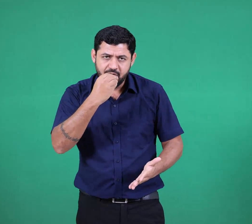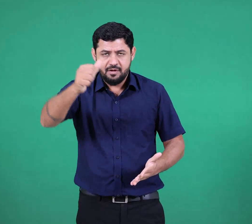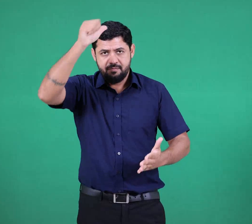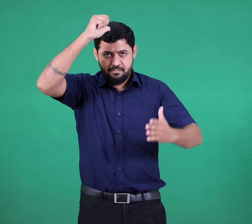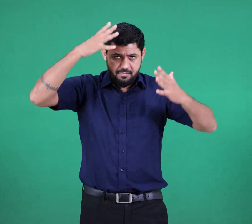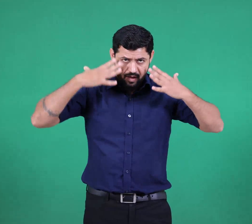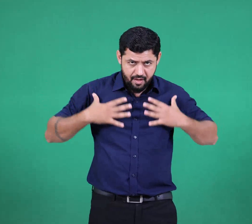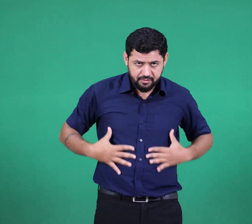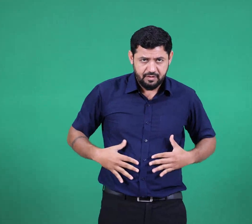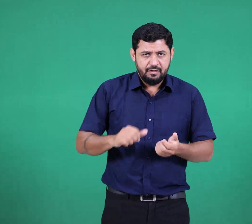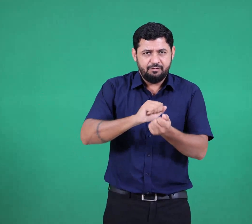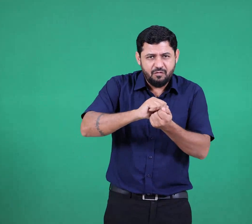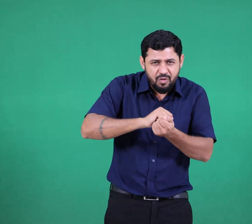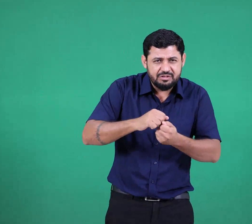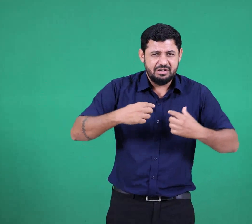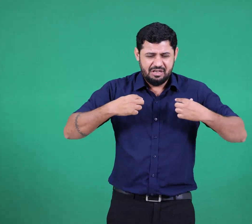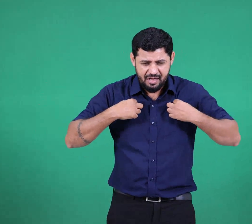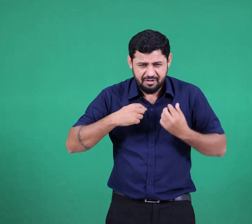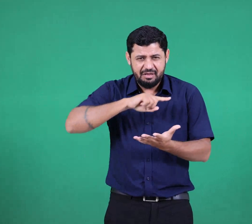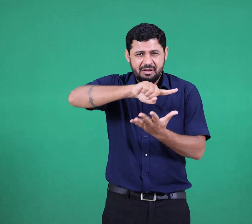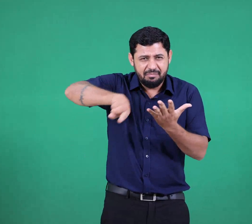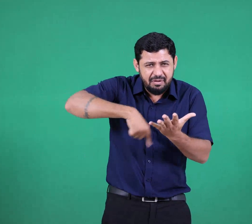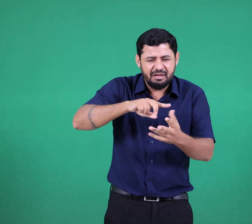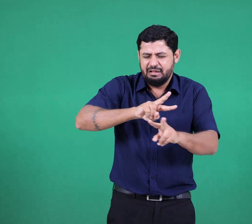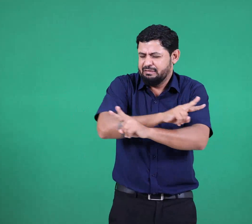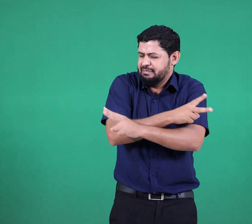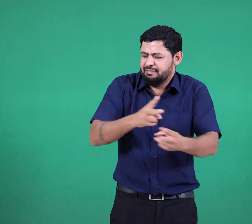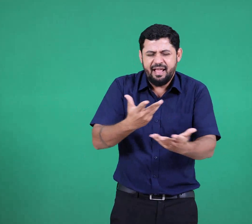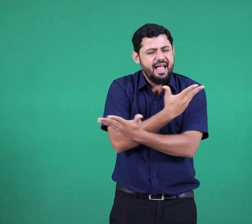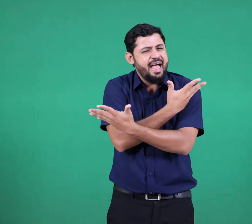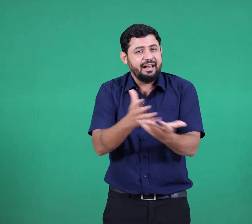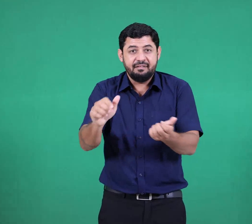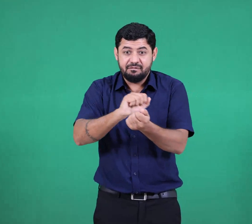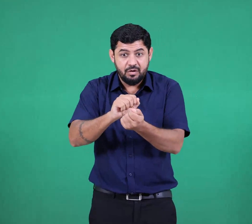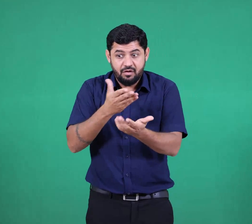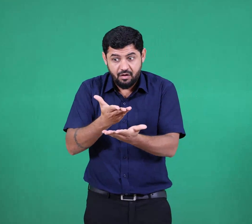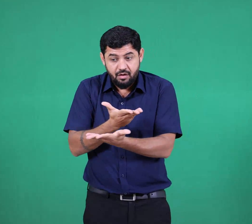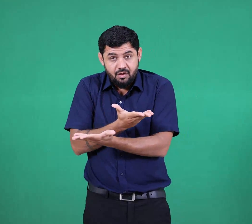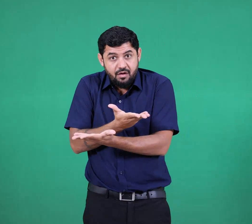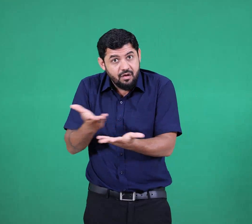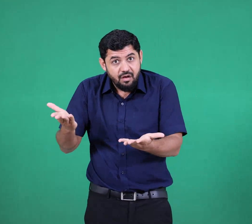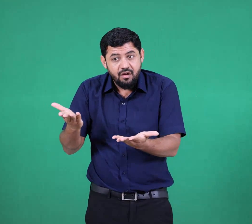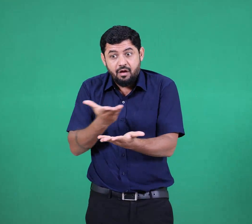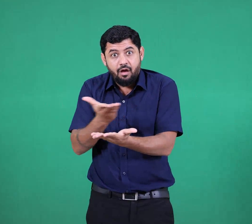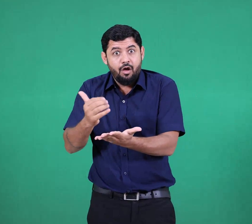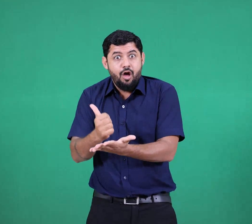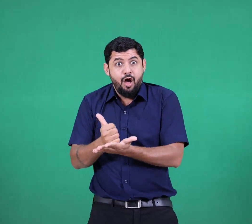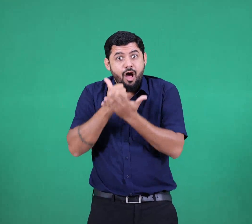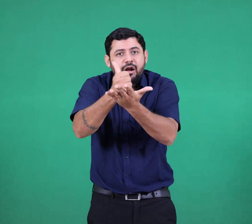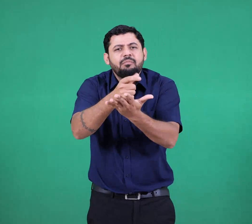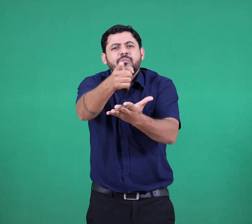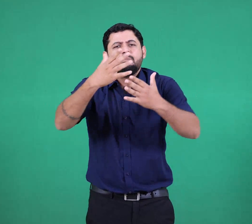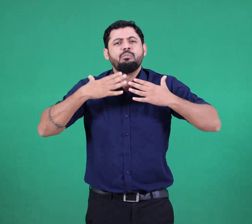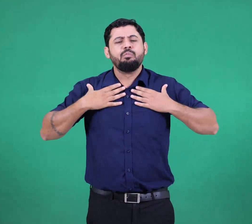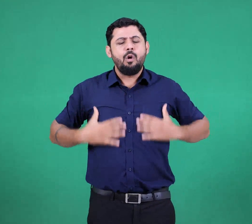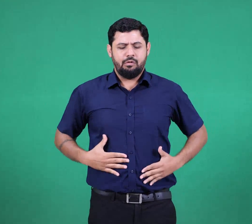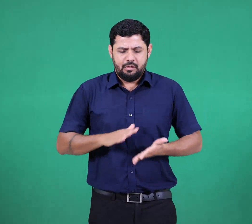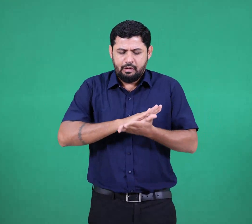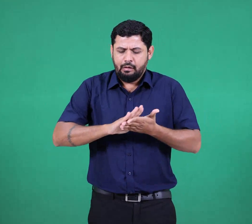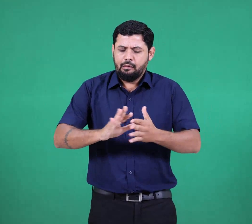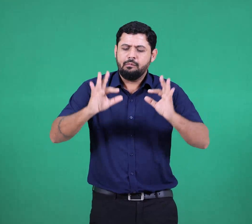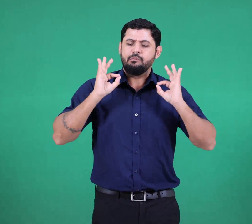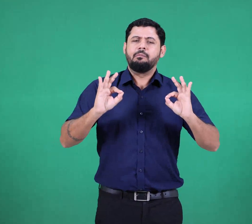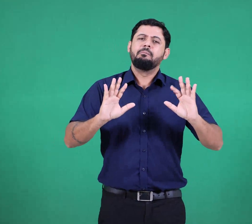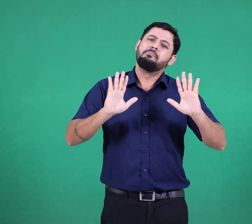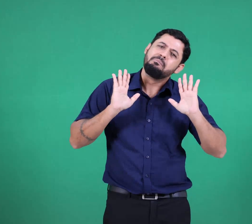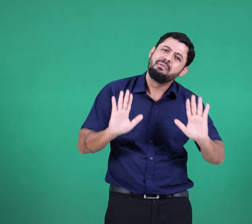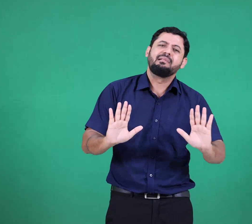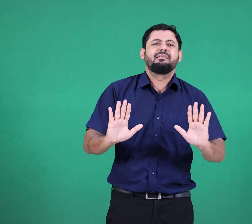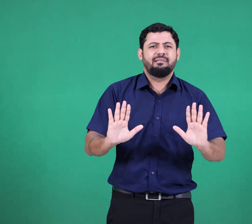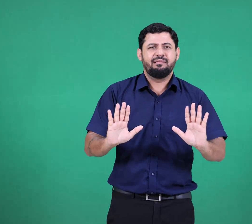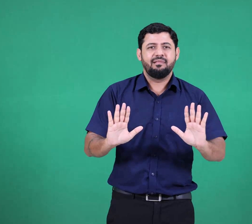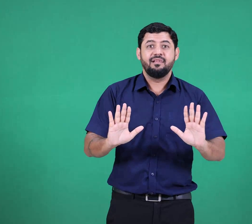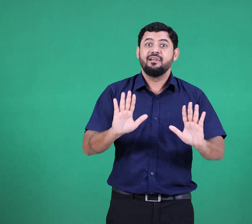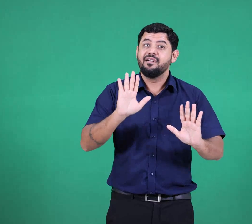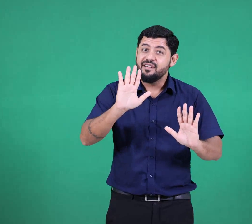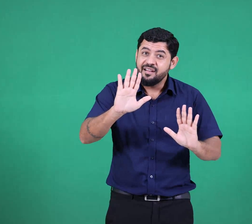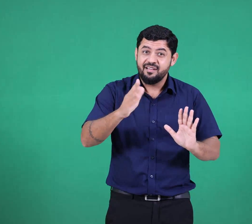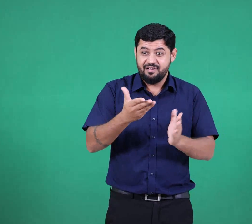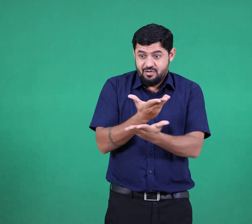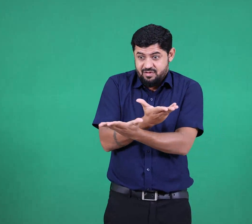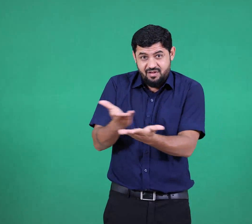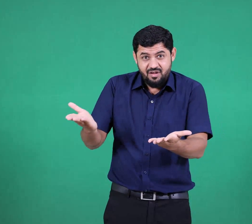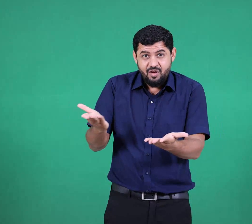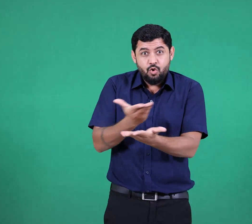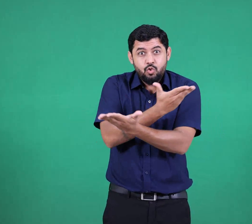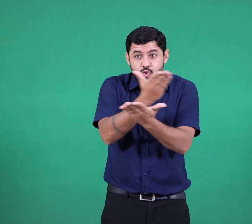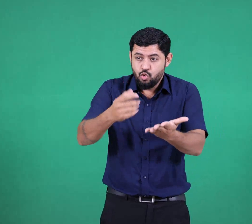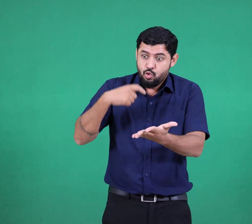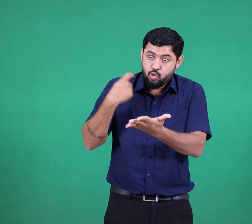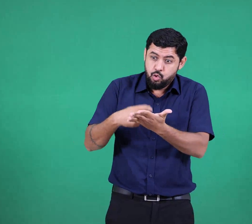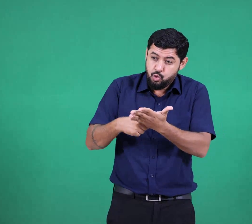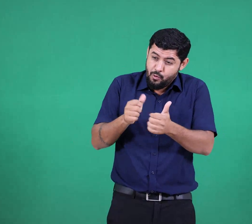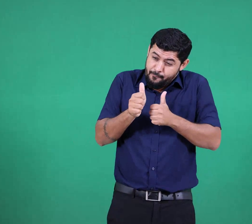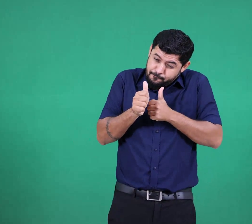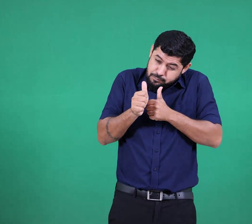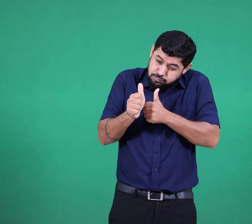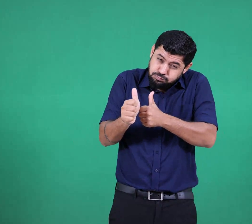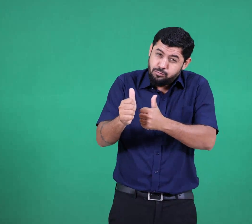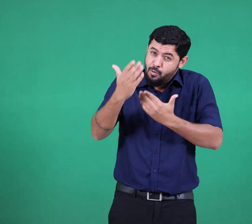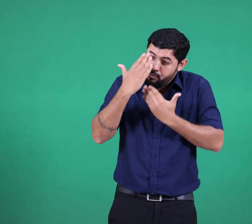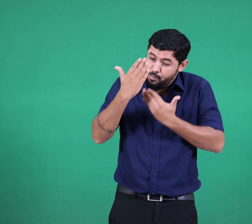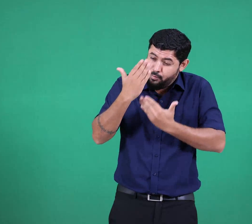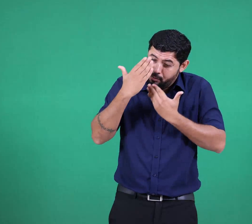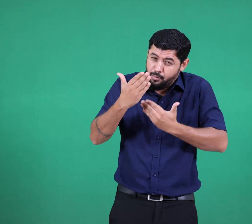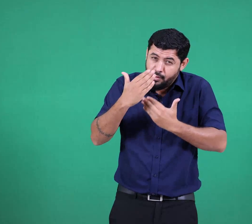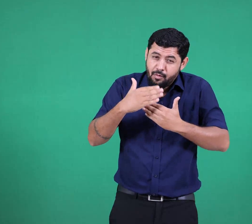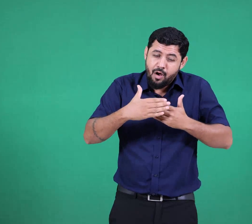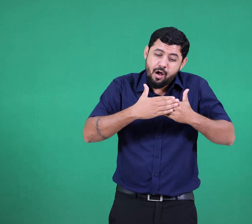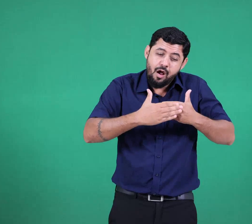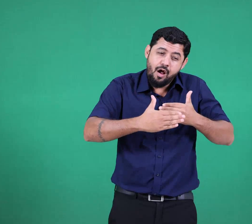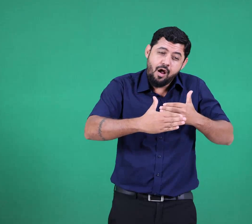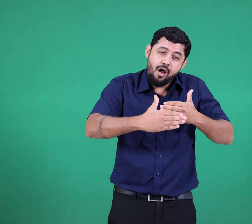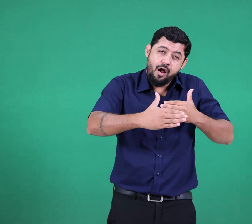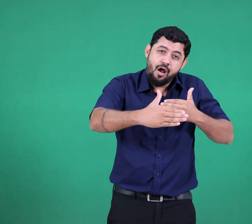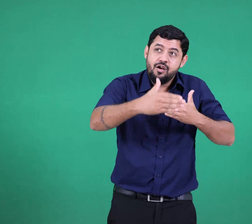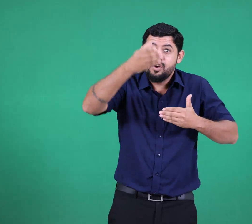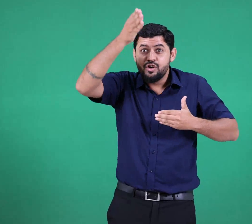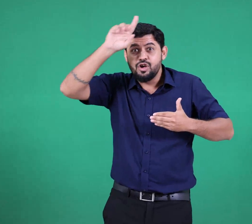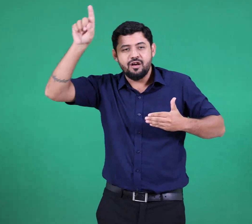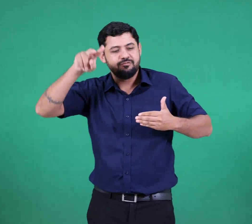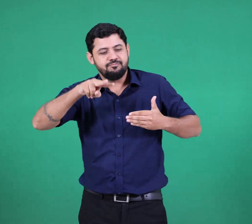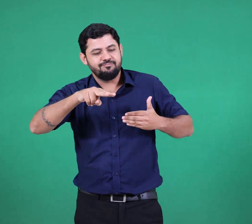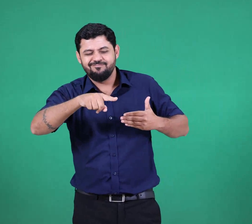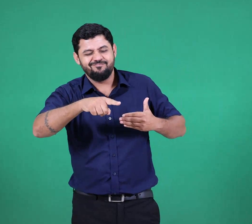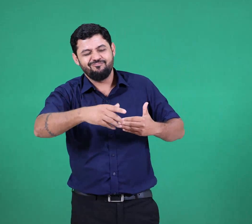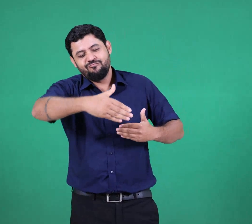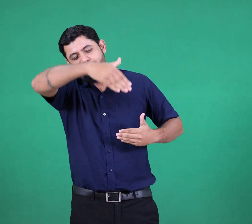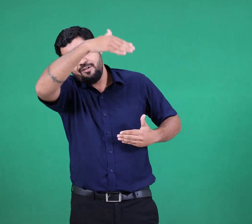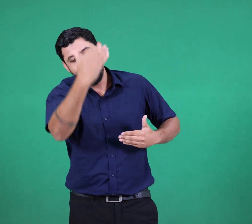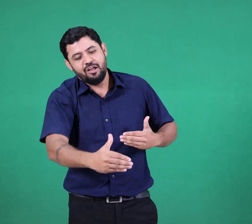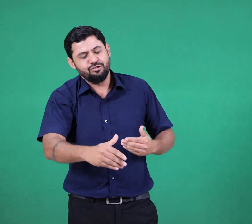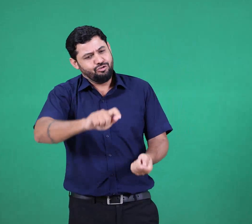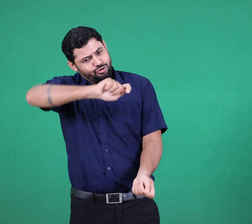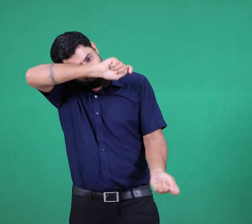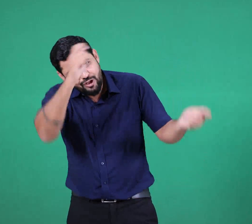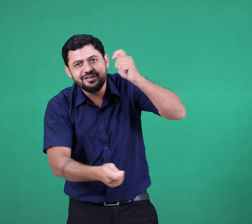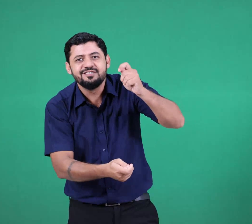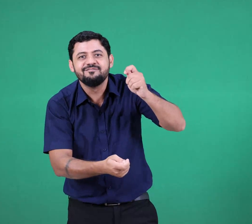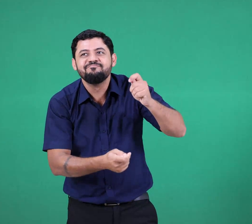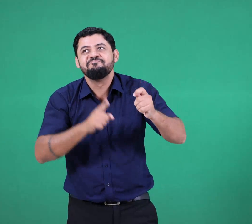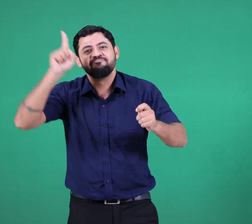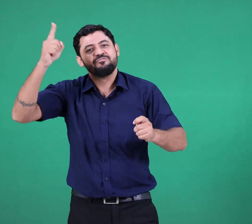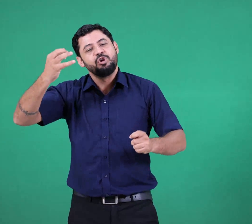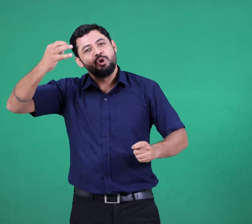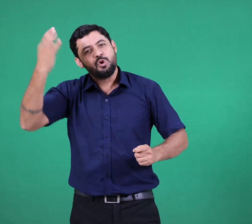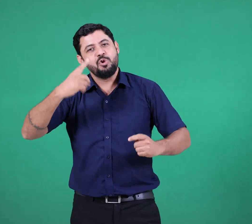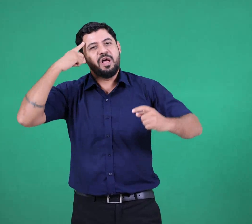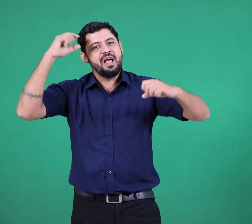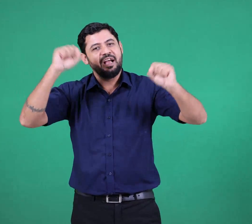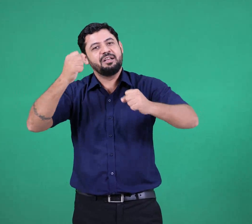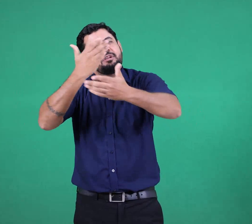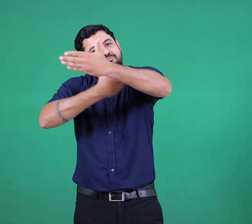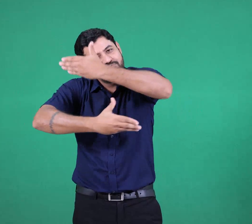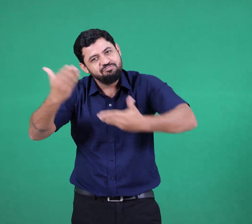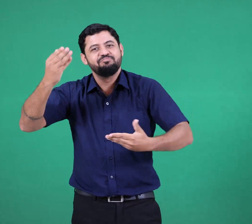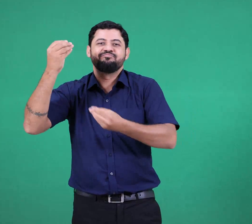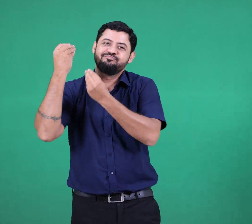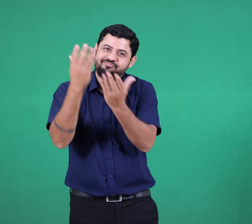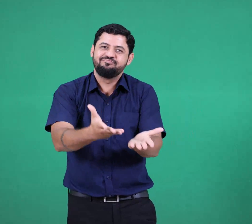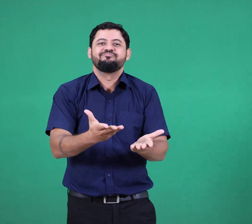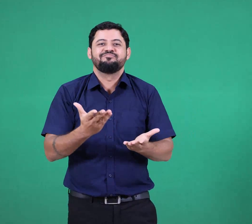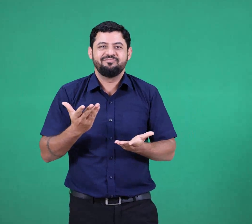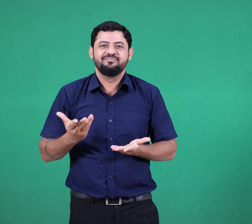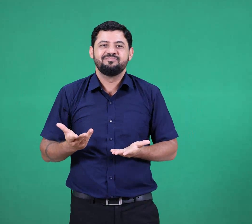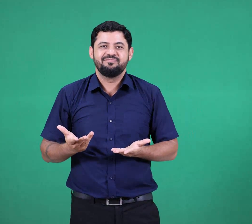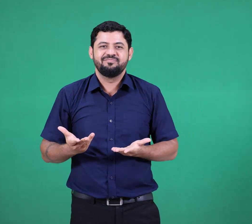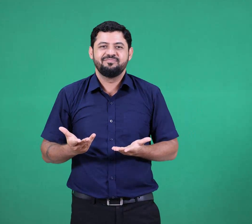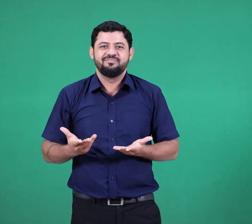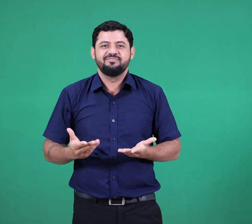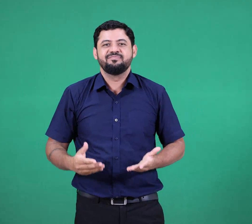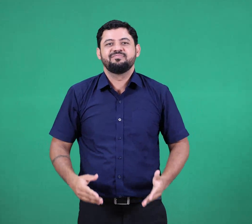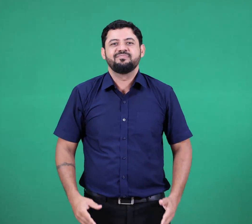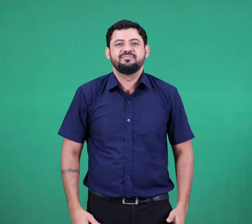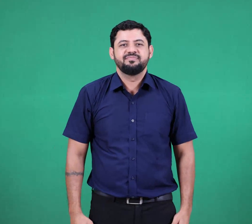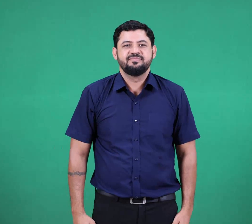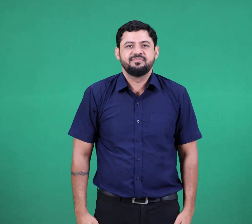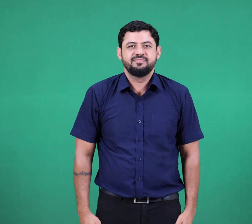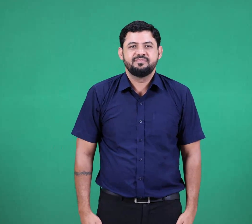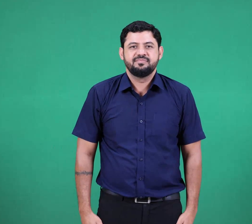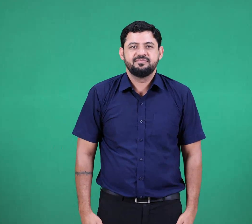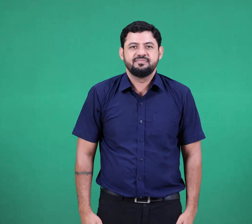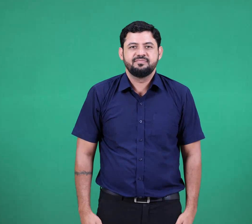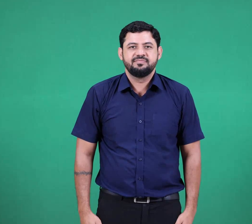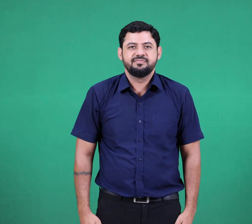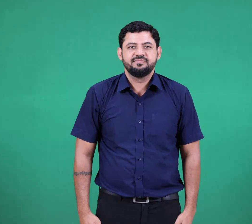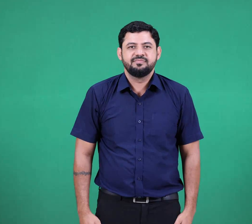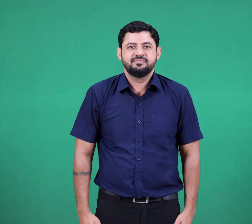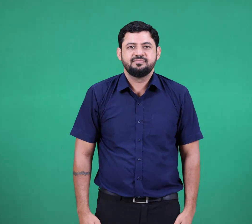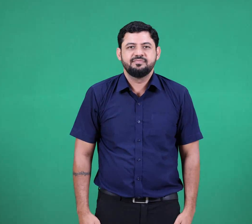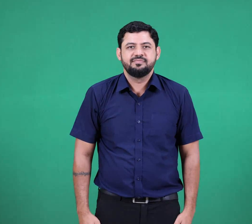They consist only in food and drink and special washings-external regulations imposed until the time of reform.